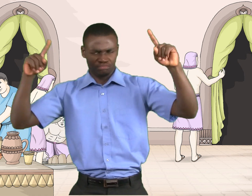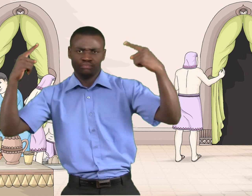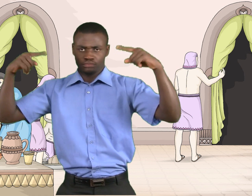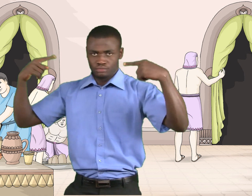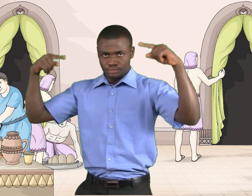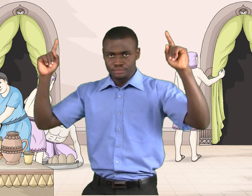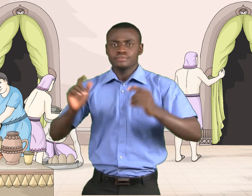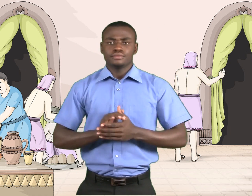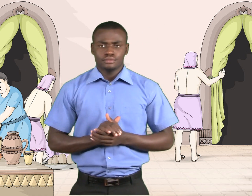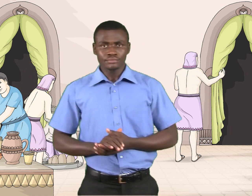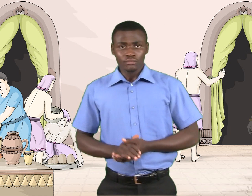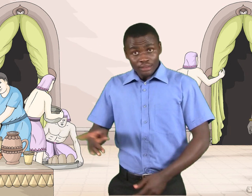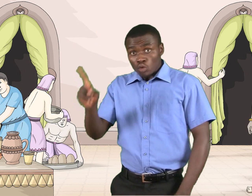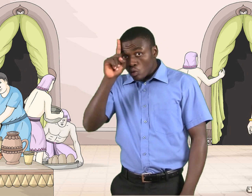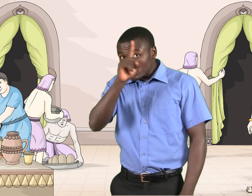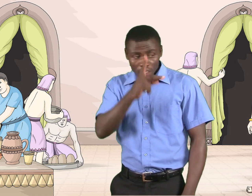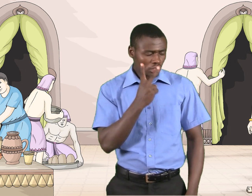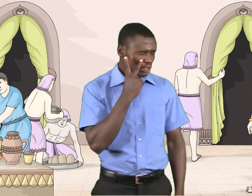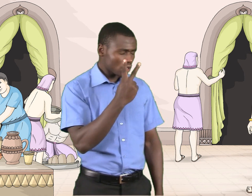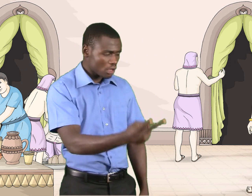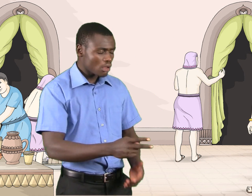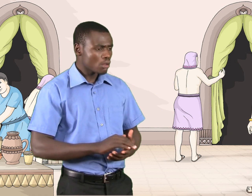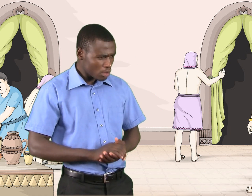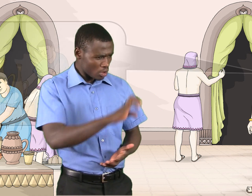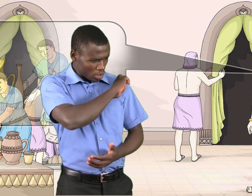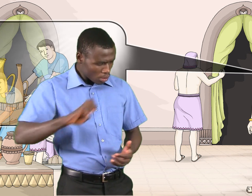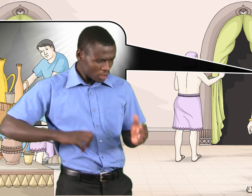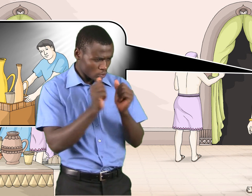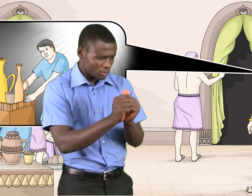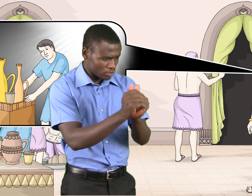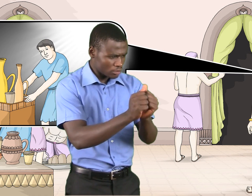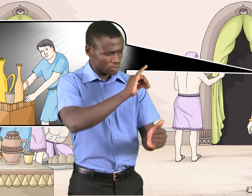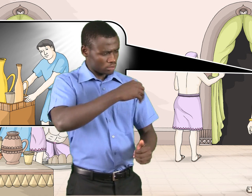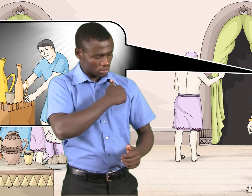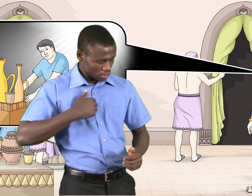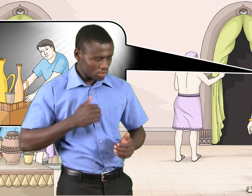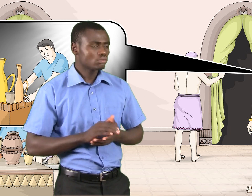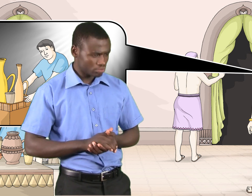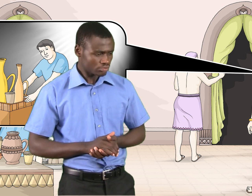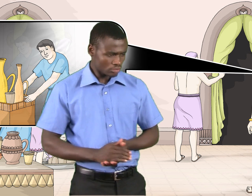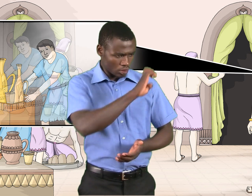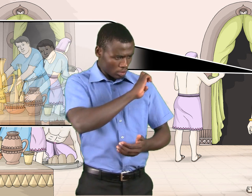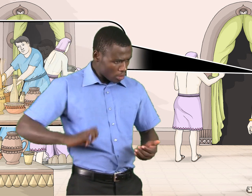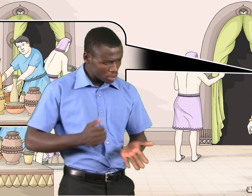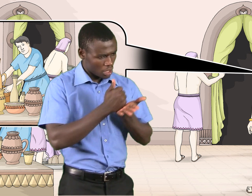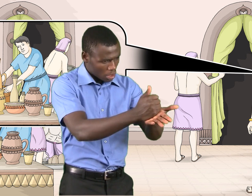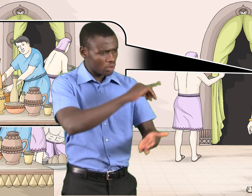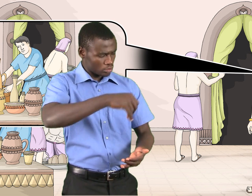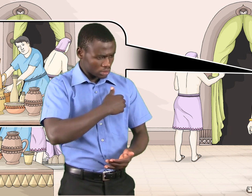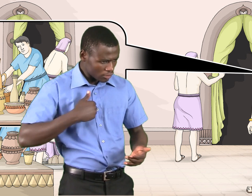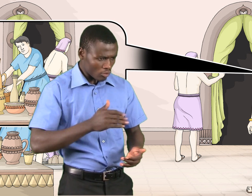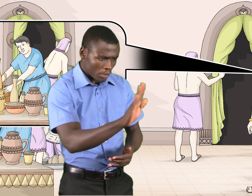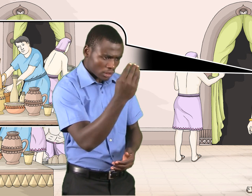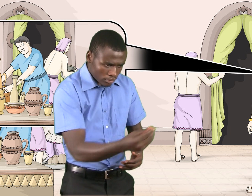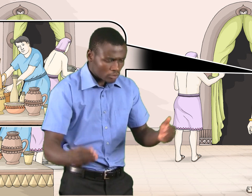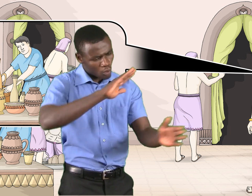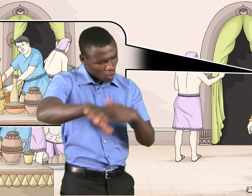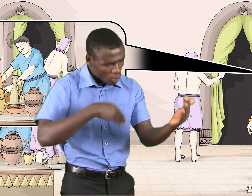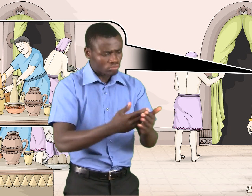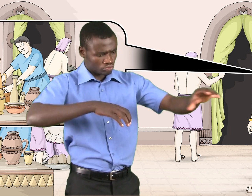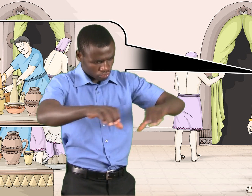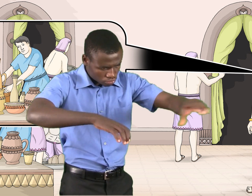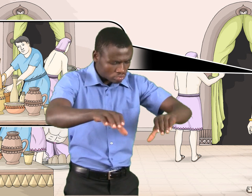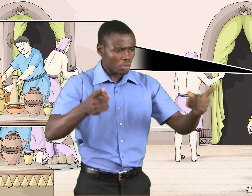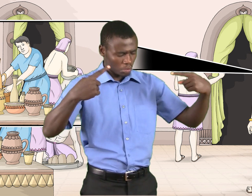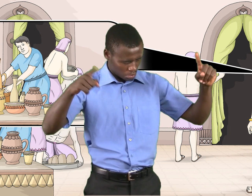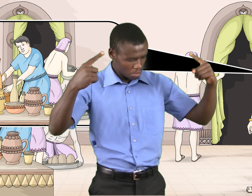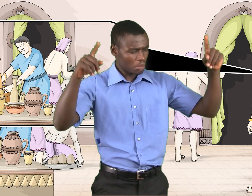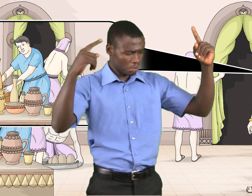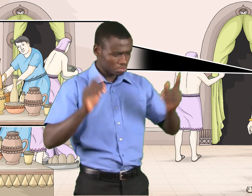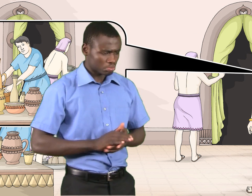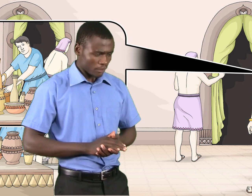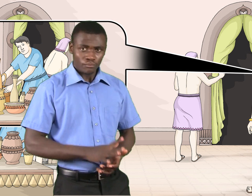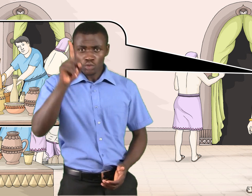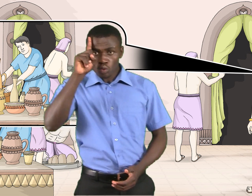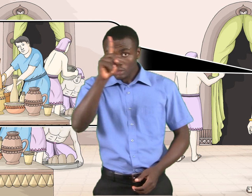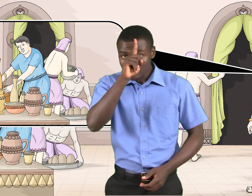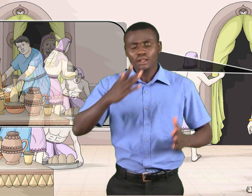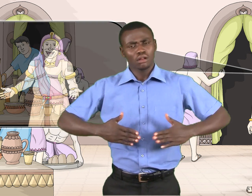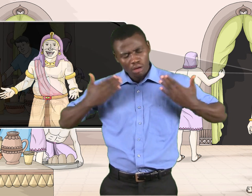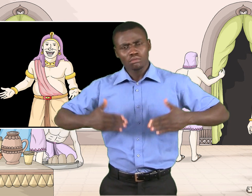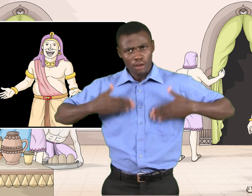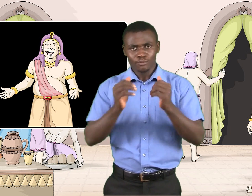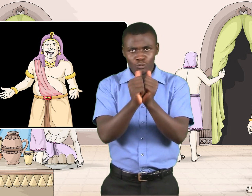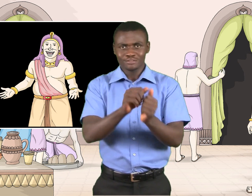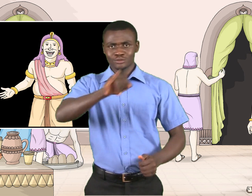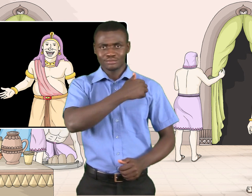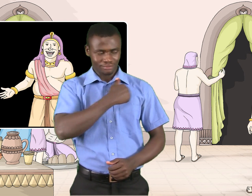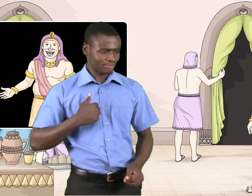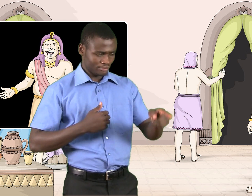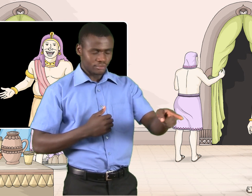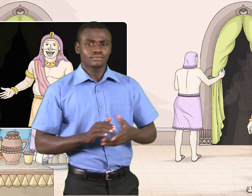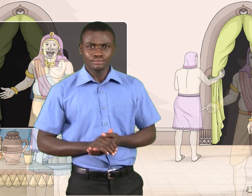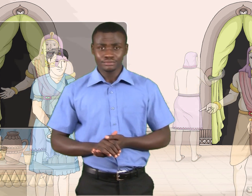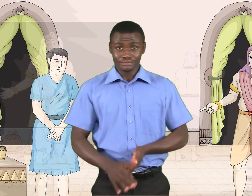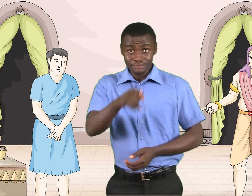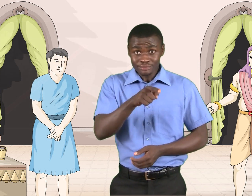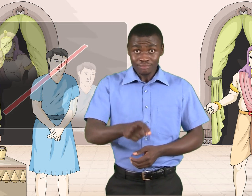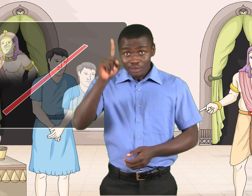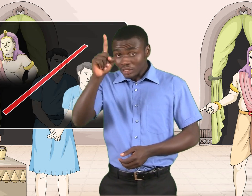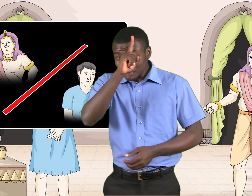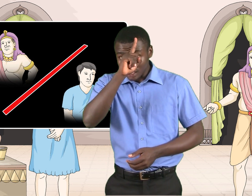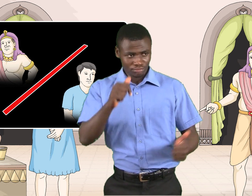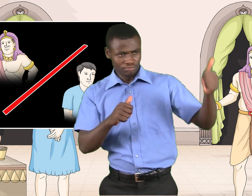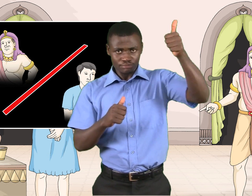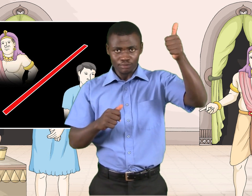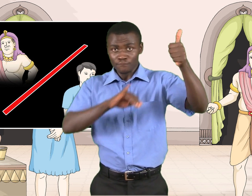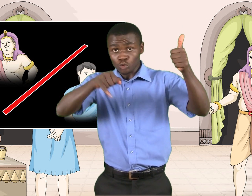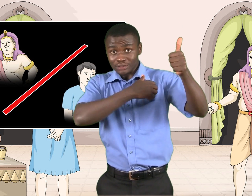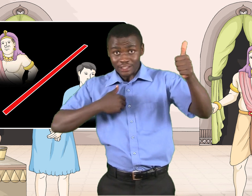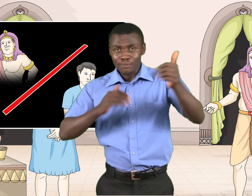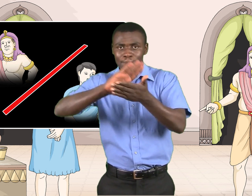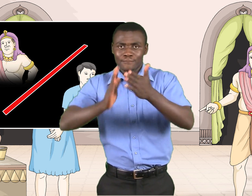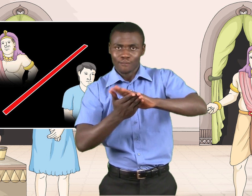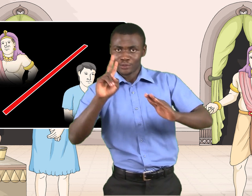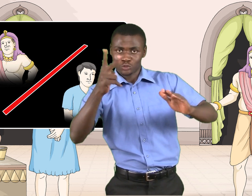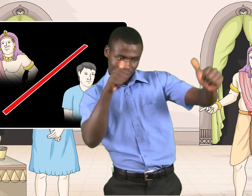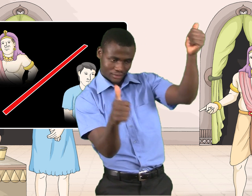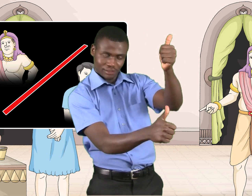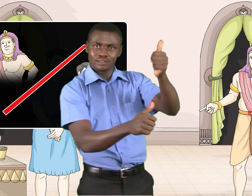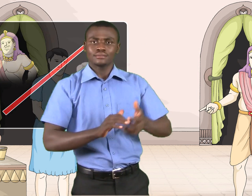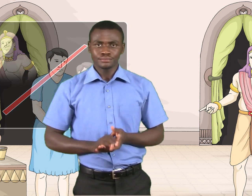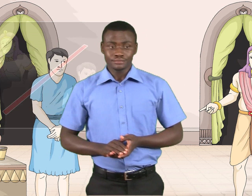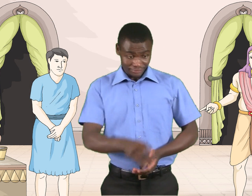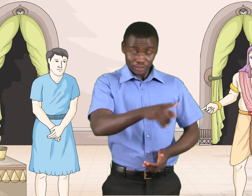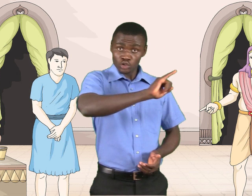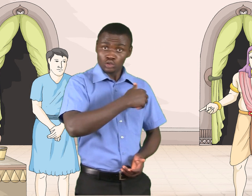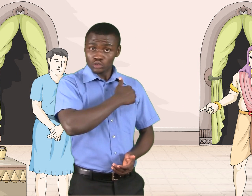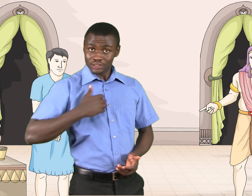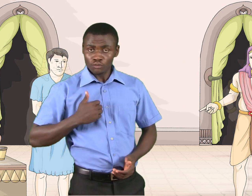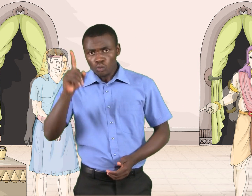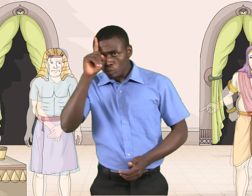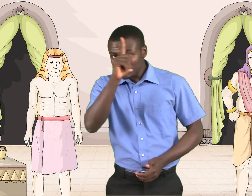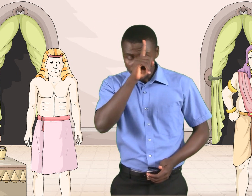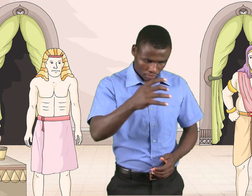When his master saw that the LORD was with him and made him prosper in all he did, Joseph found favor in his sight and became his personal attendant.